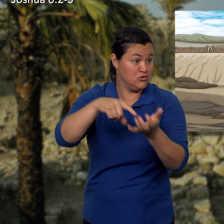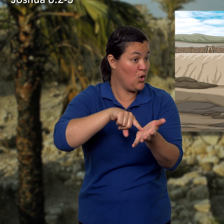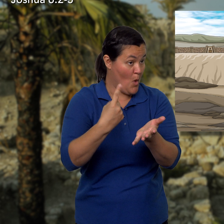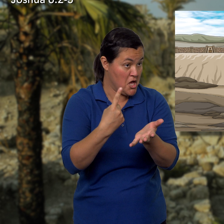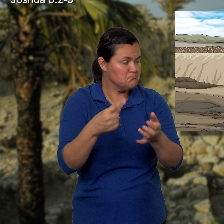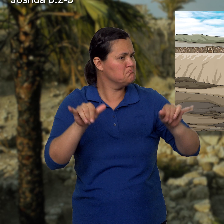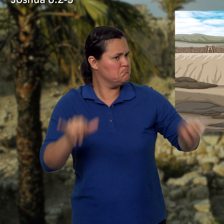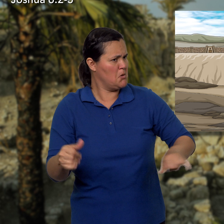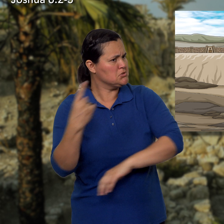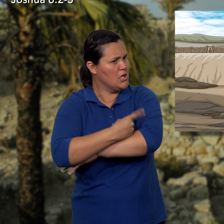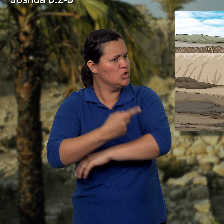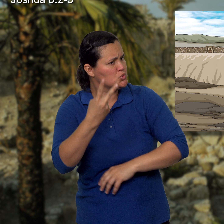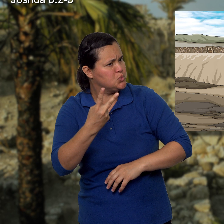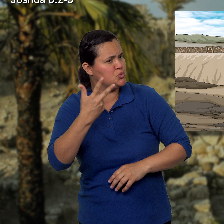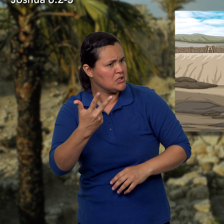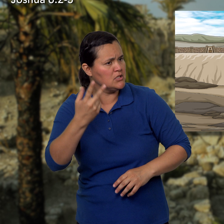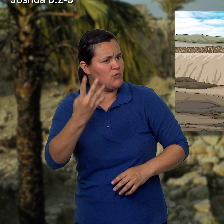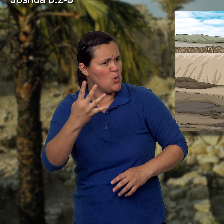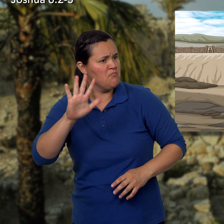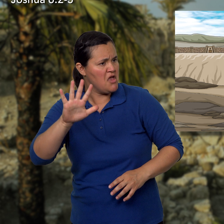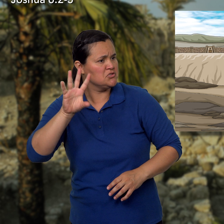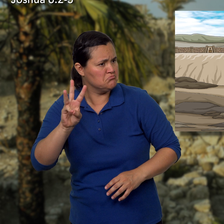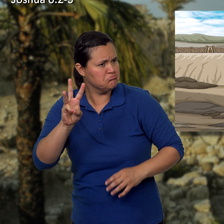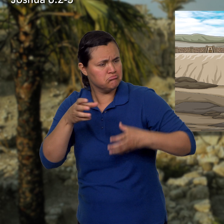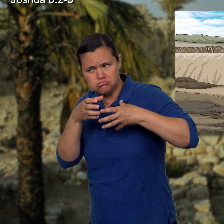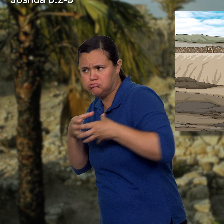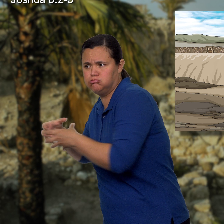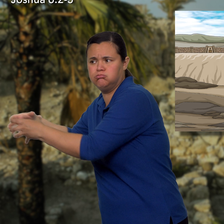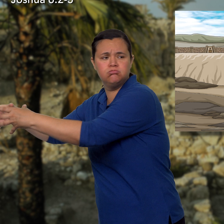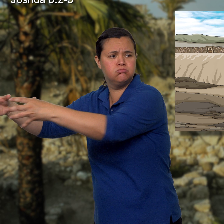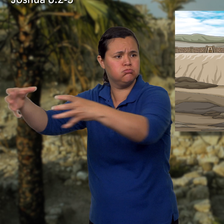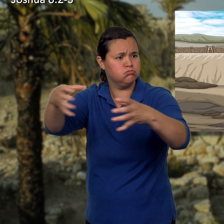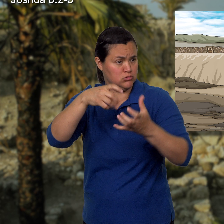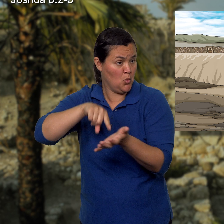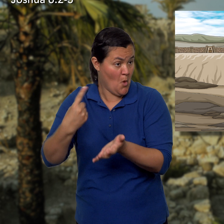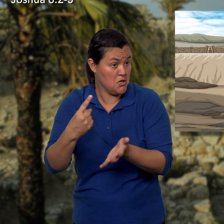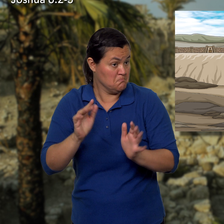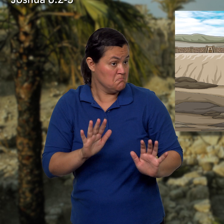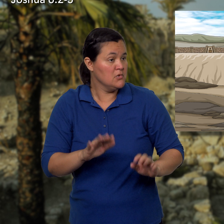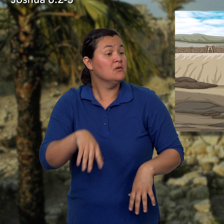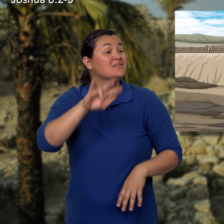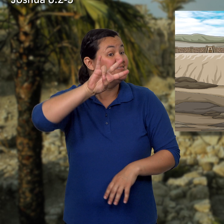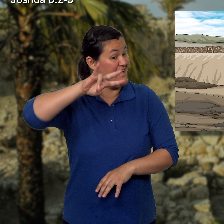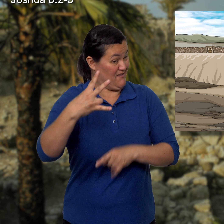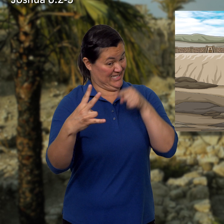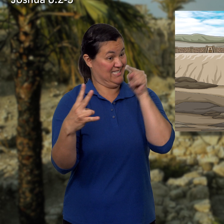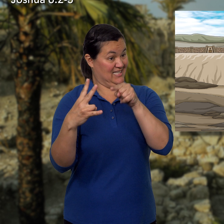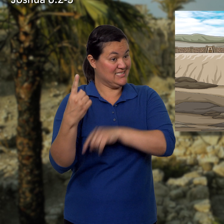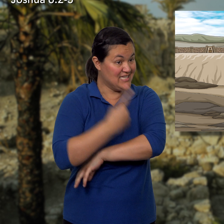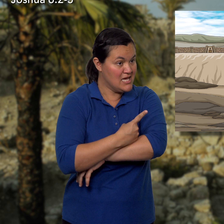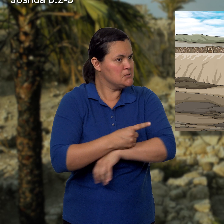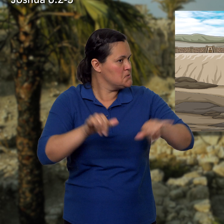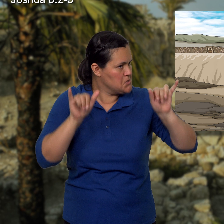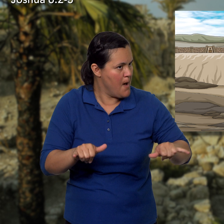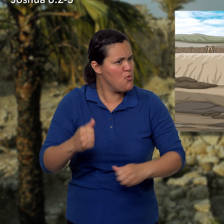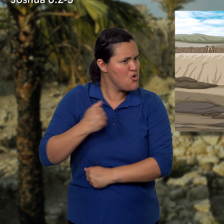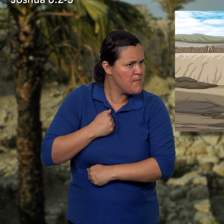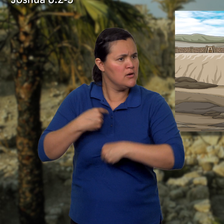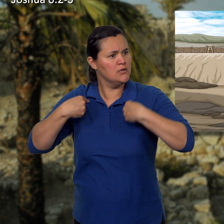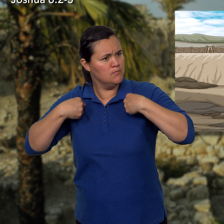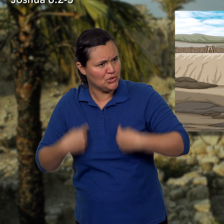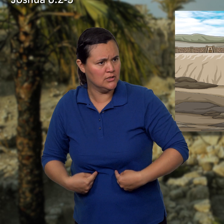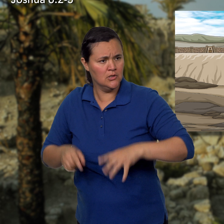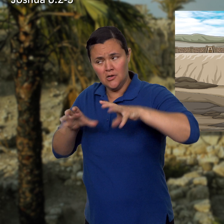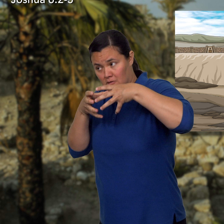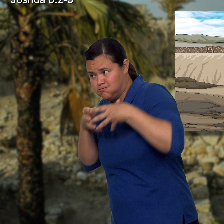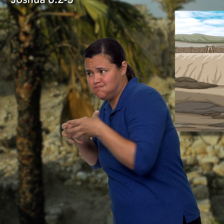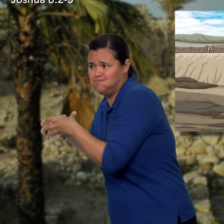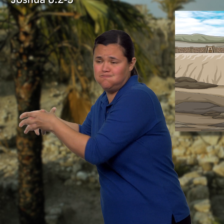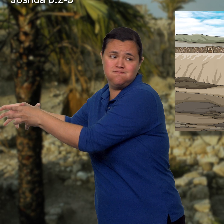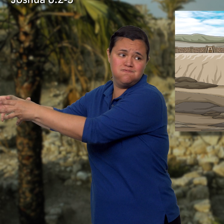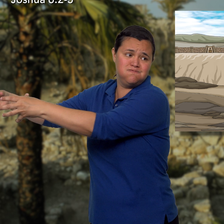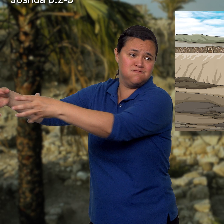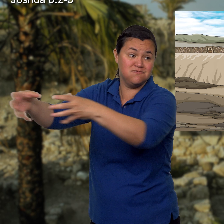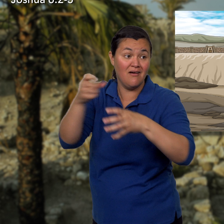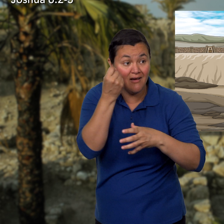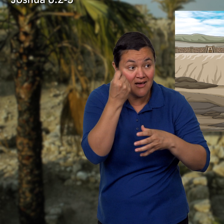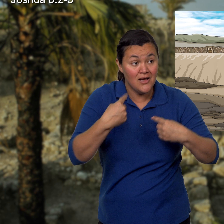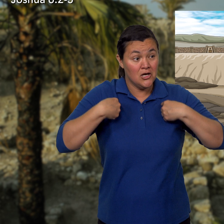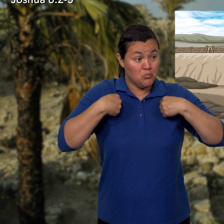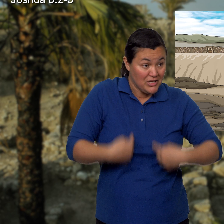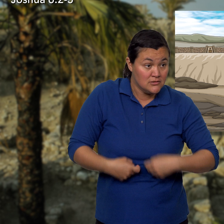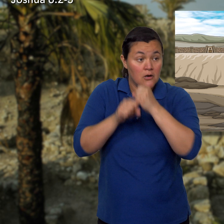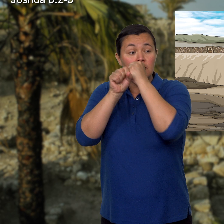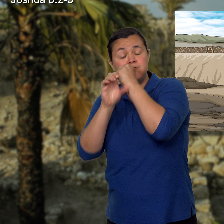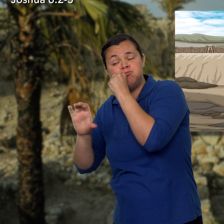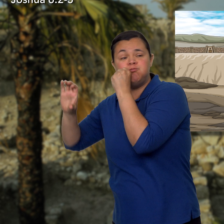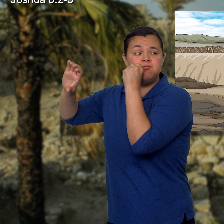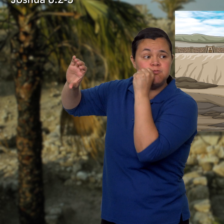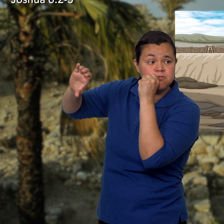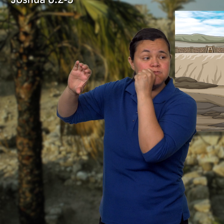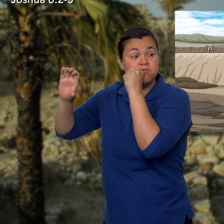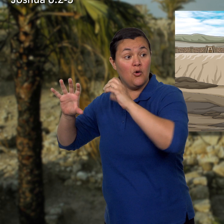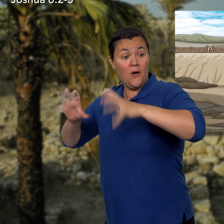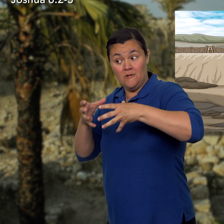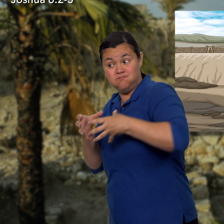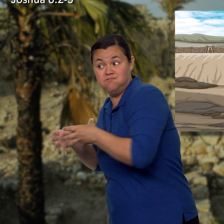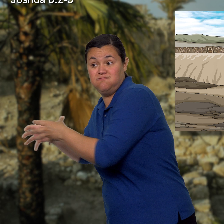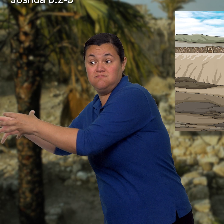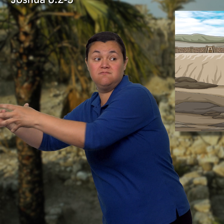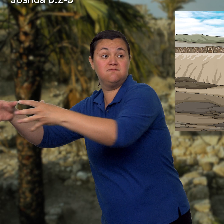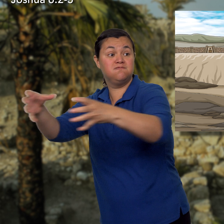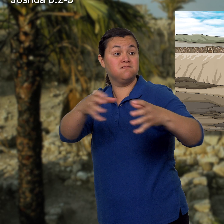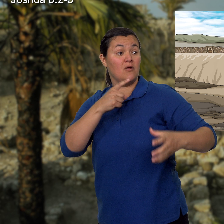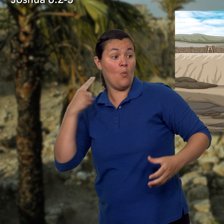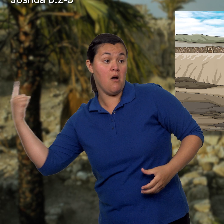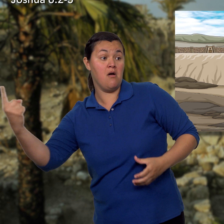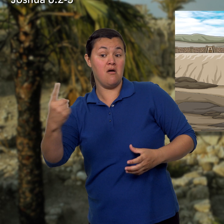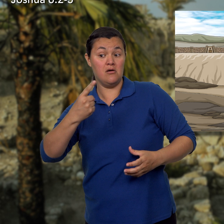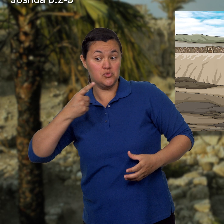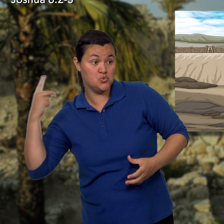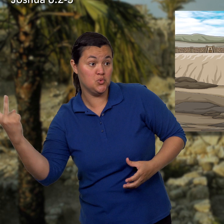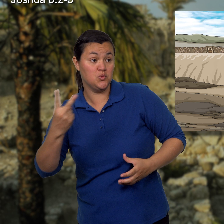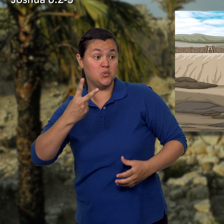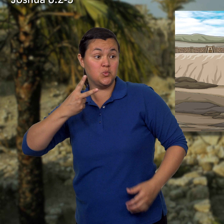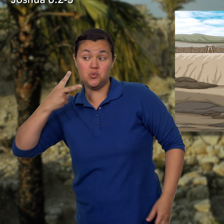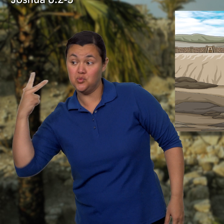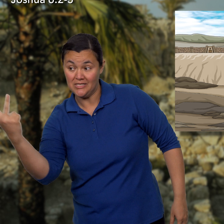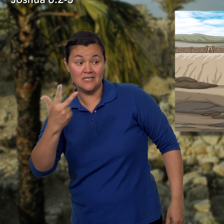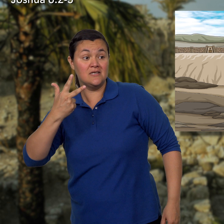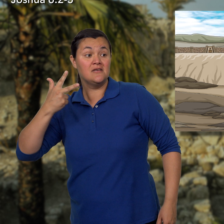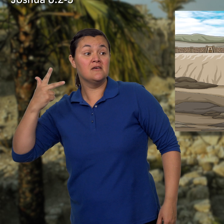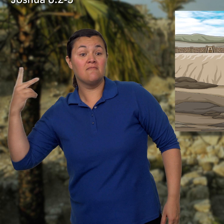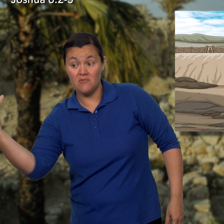Then on the seventh day, march around the city seven times, while the priests blow the horns.